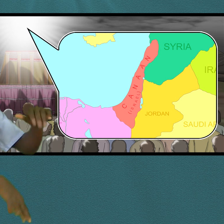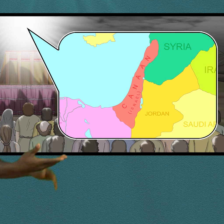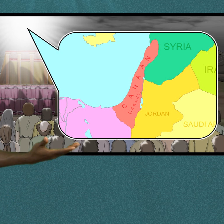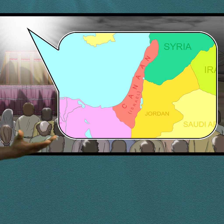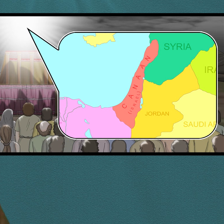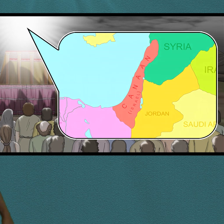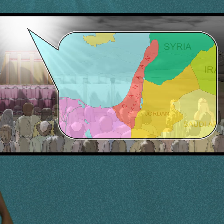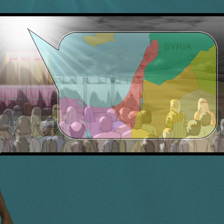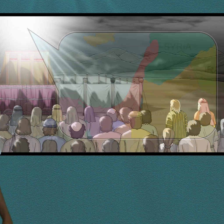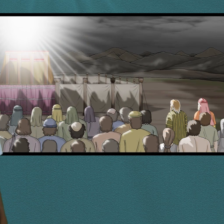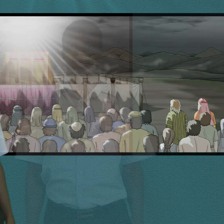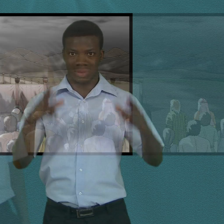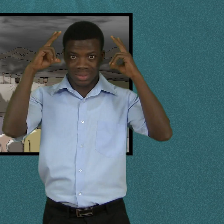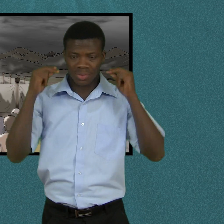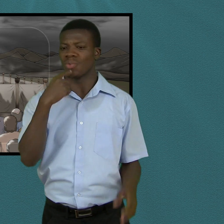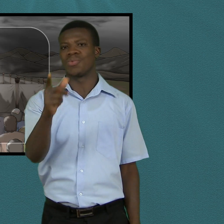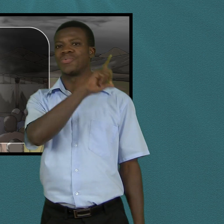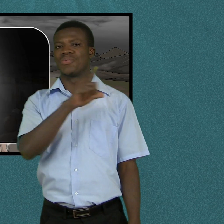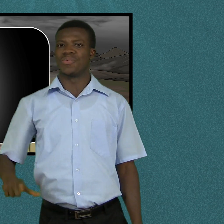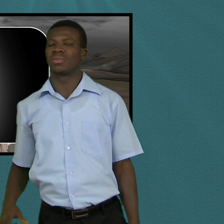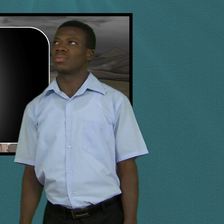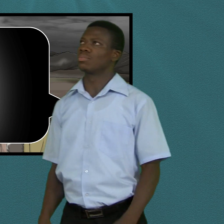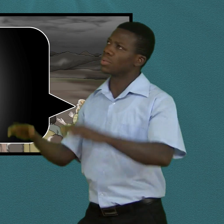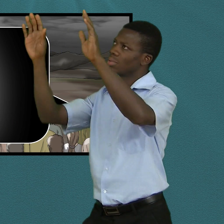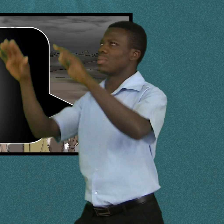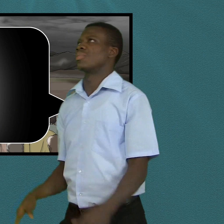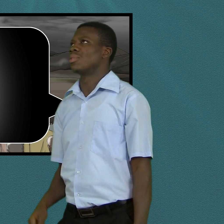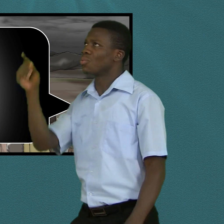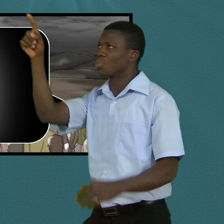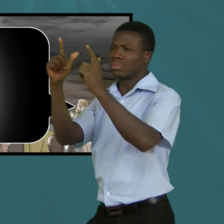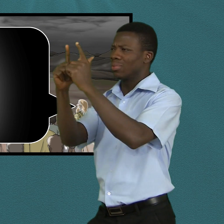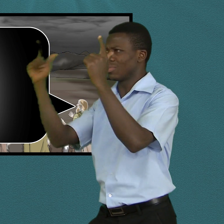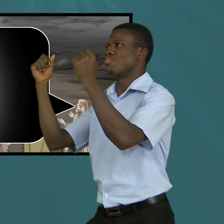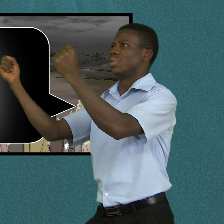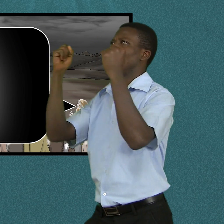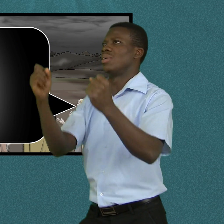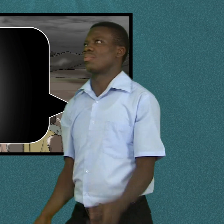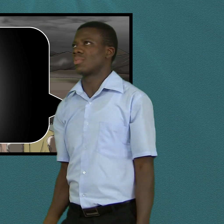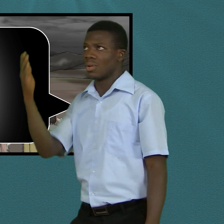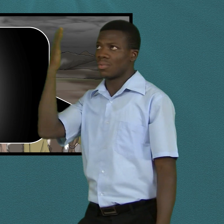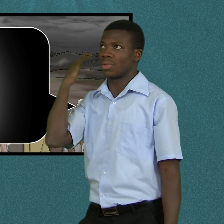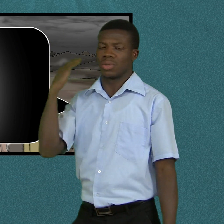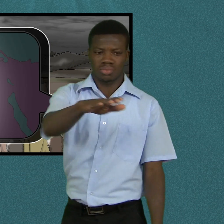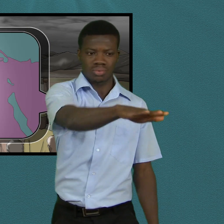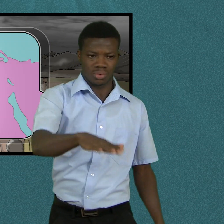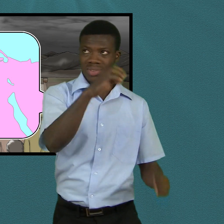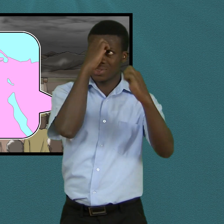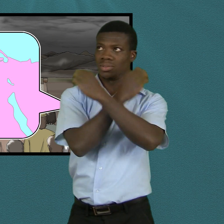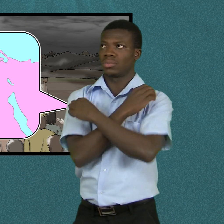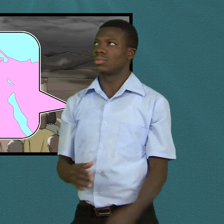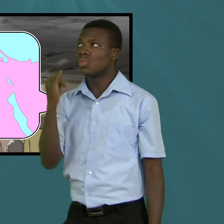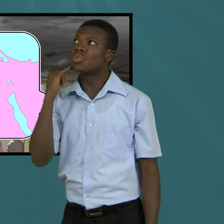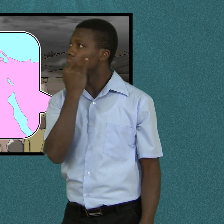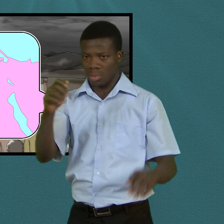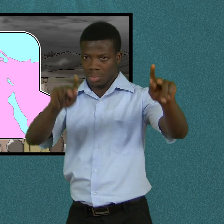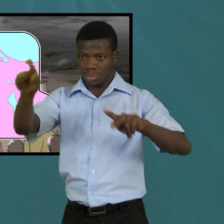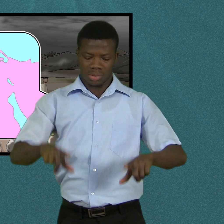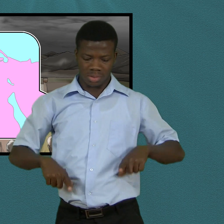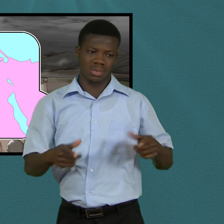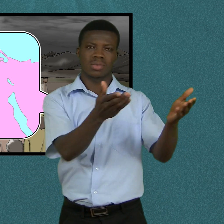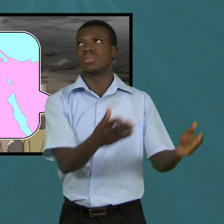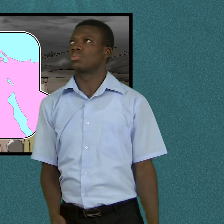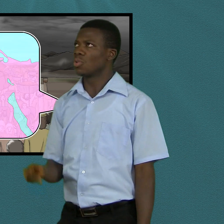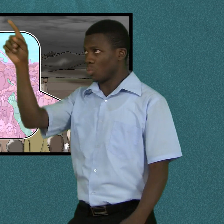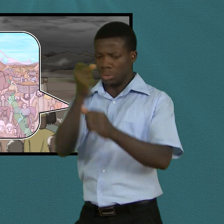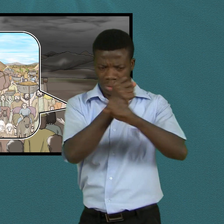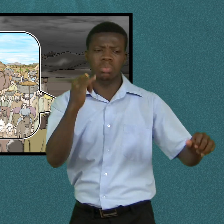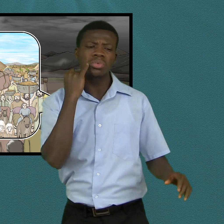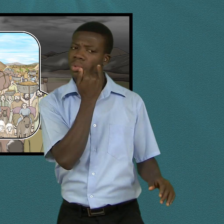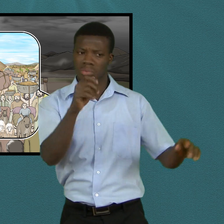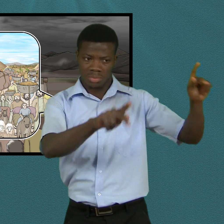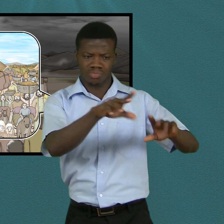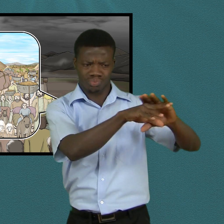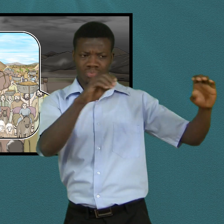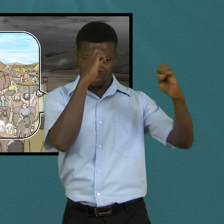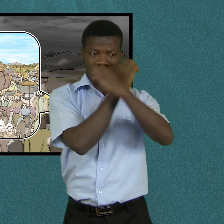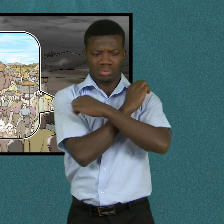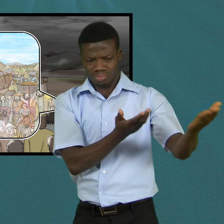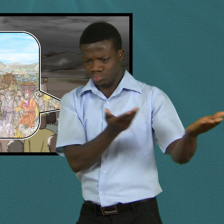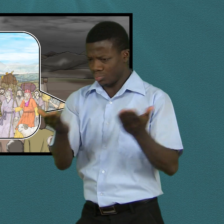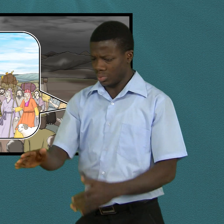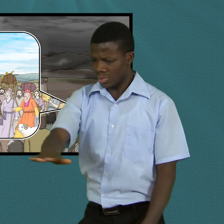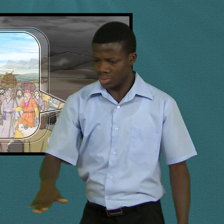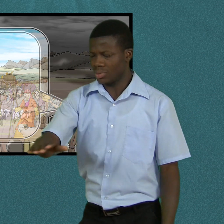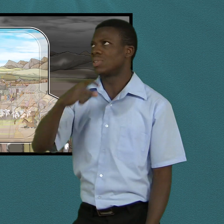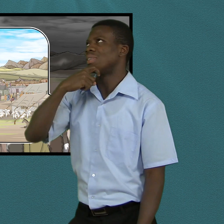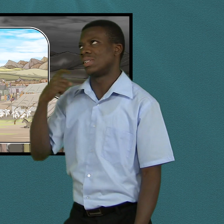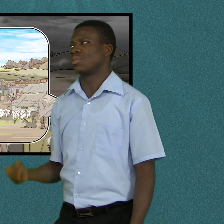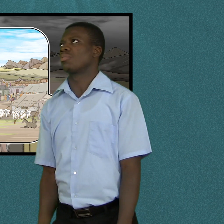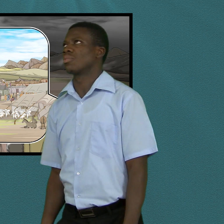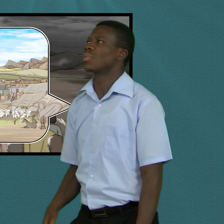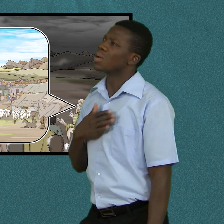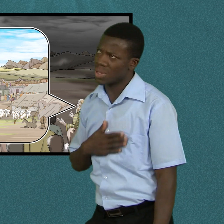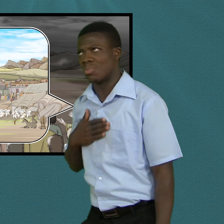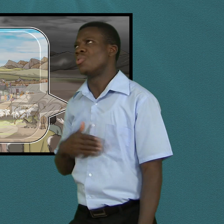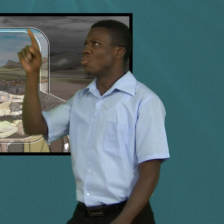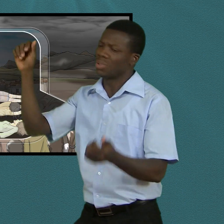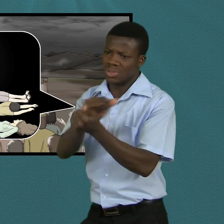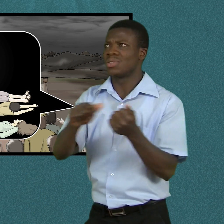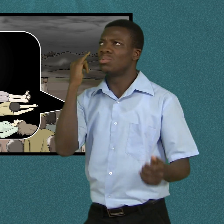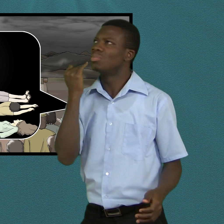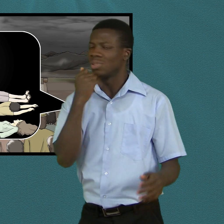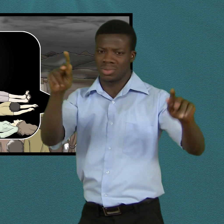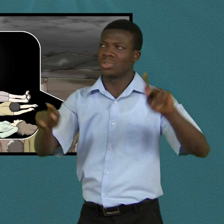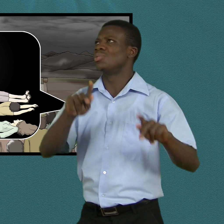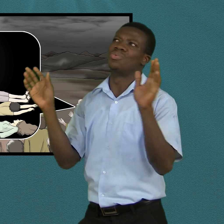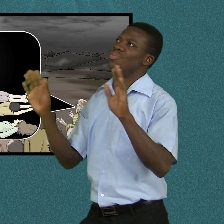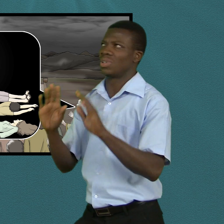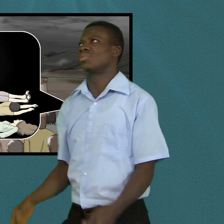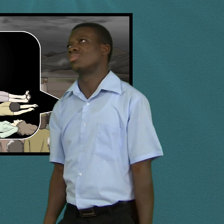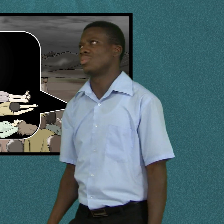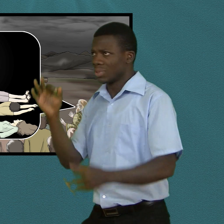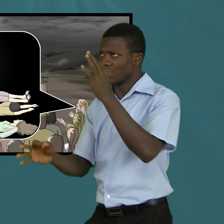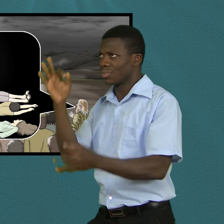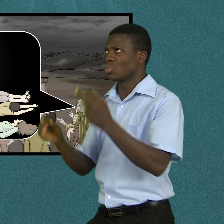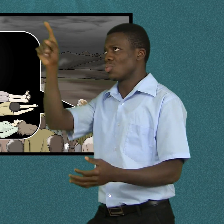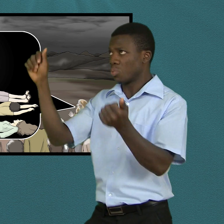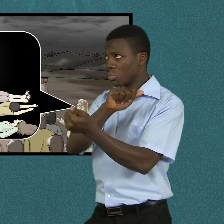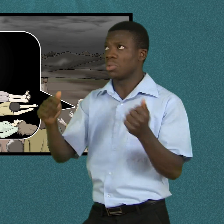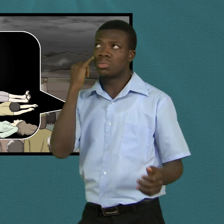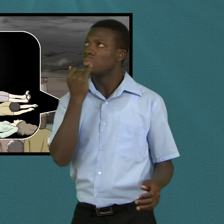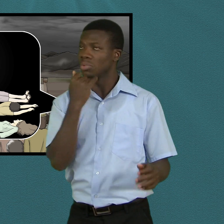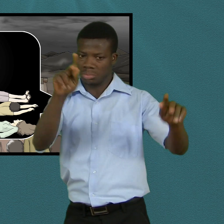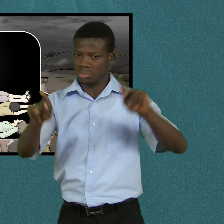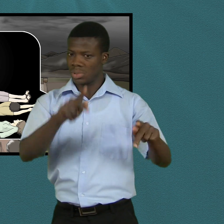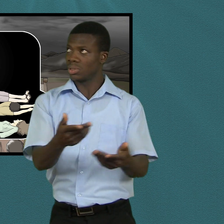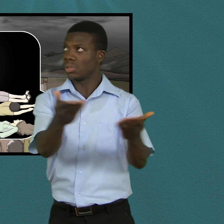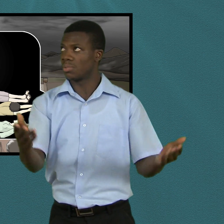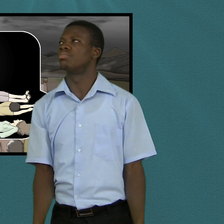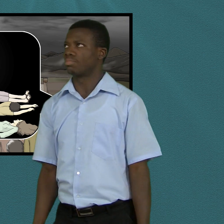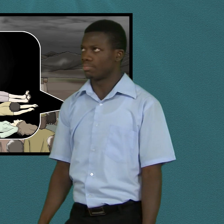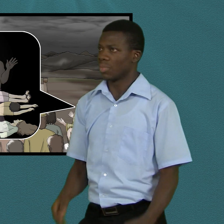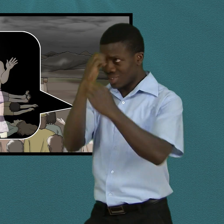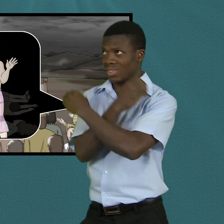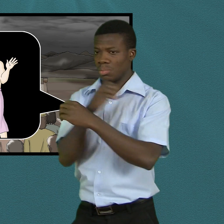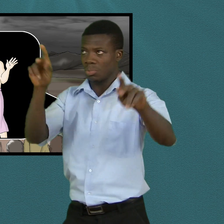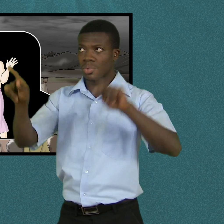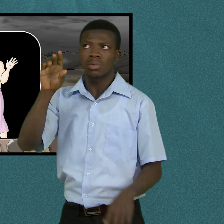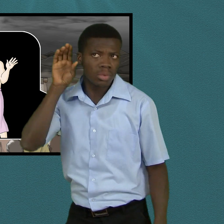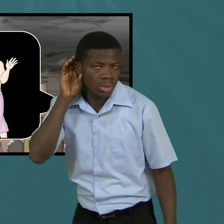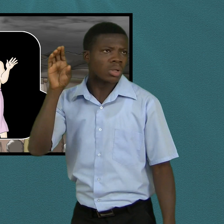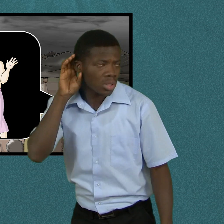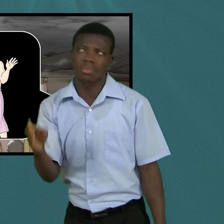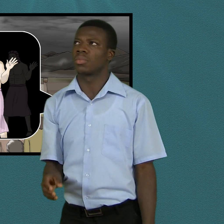But Moses said to the LORD, “The Egyptians will hear of it, for by Your strength You brought this people from among them.